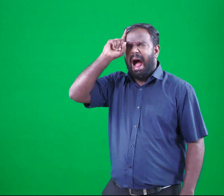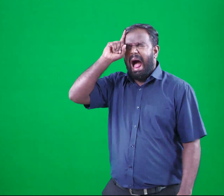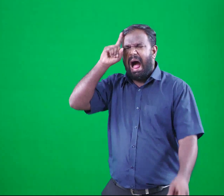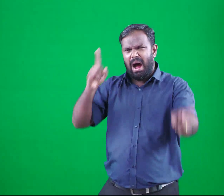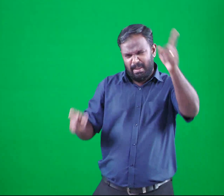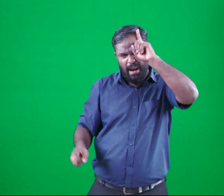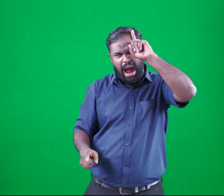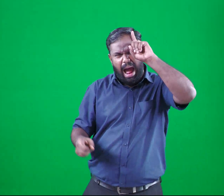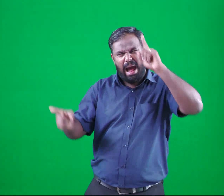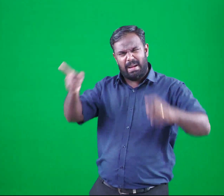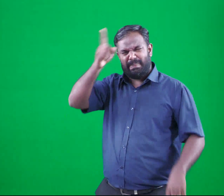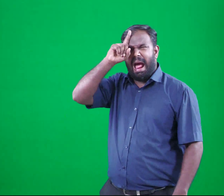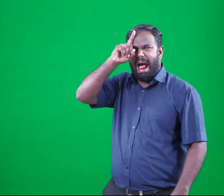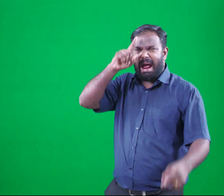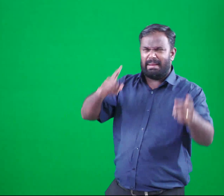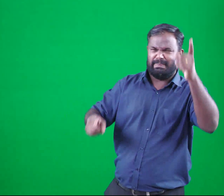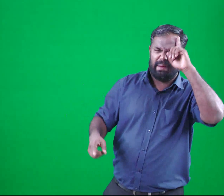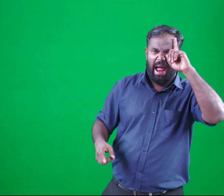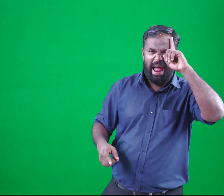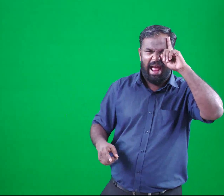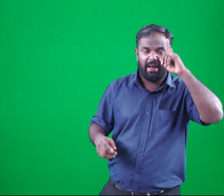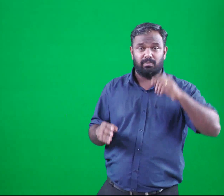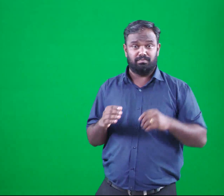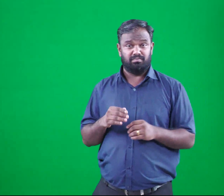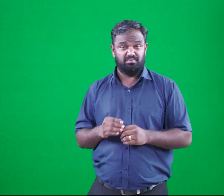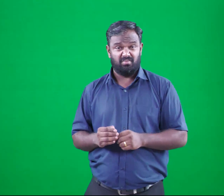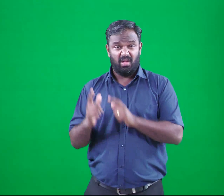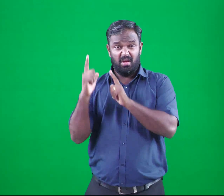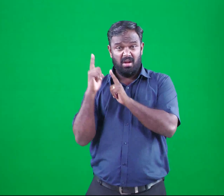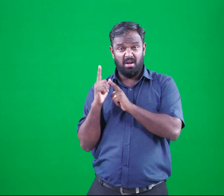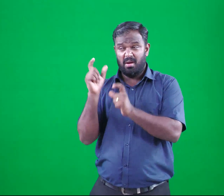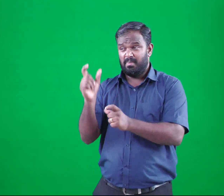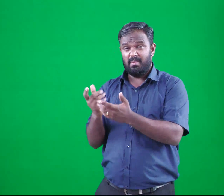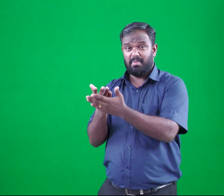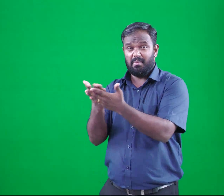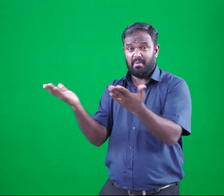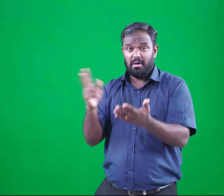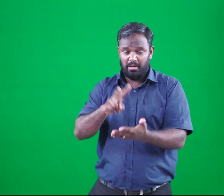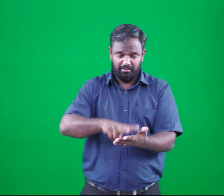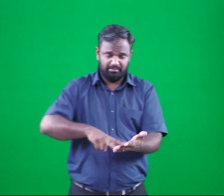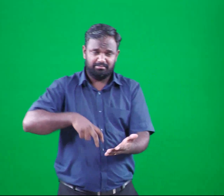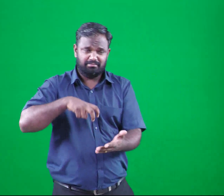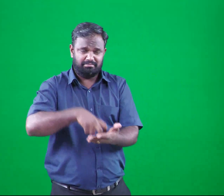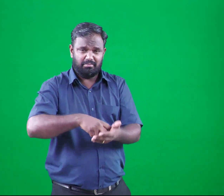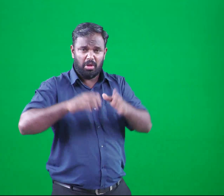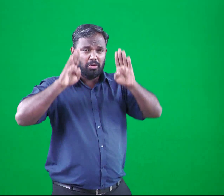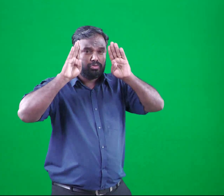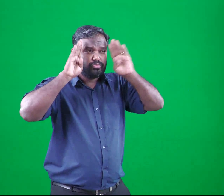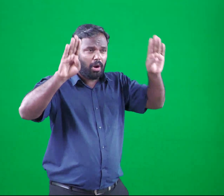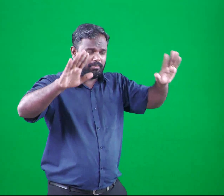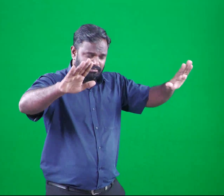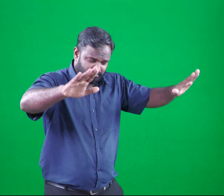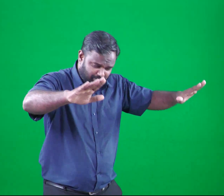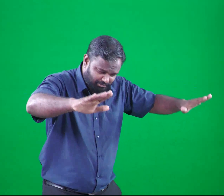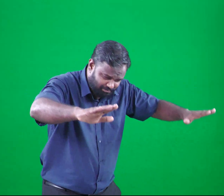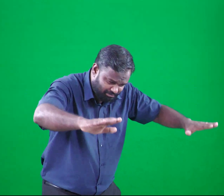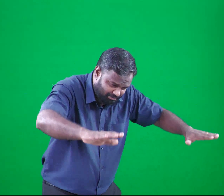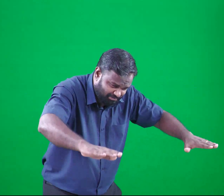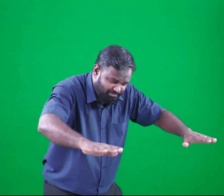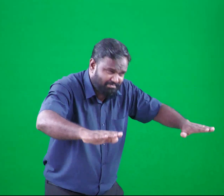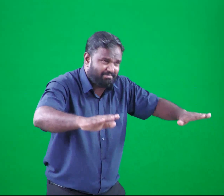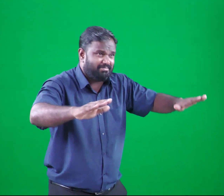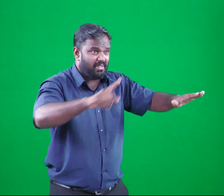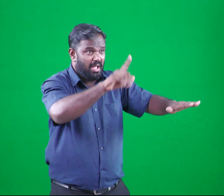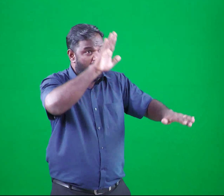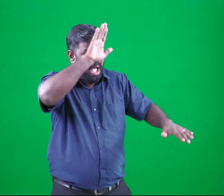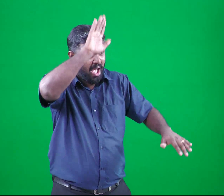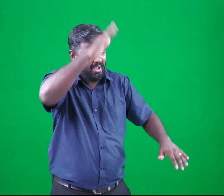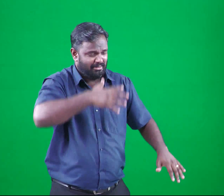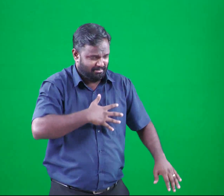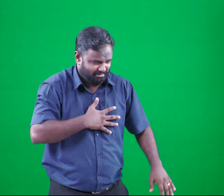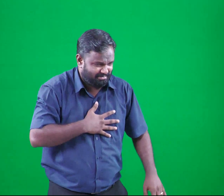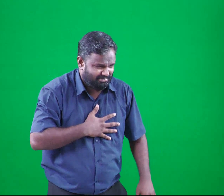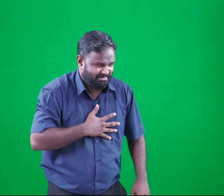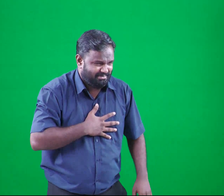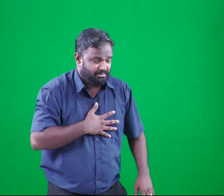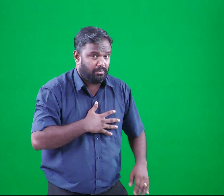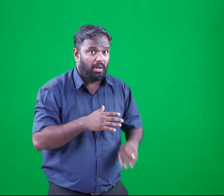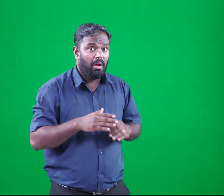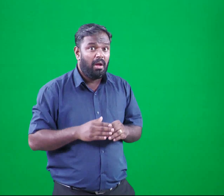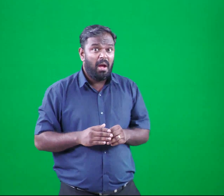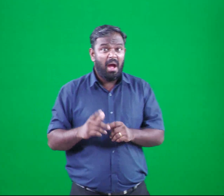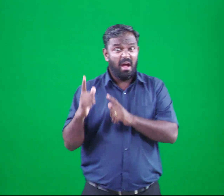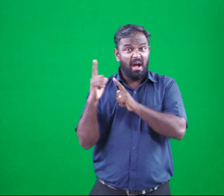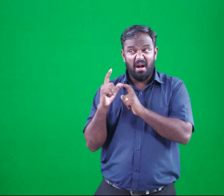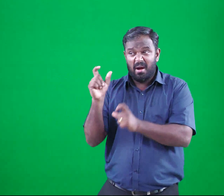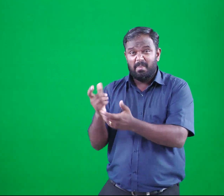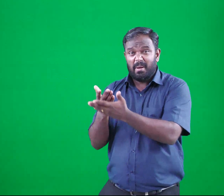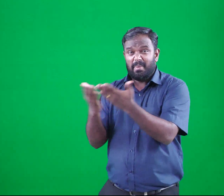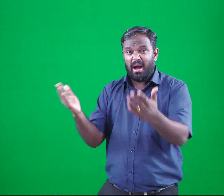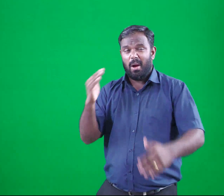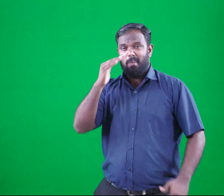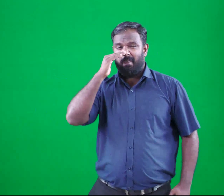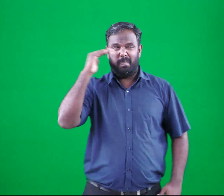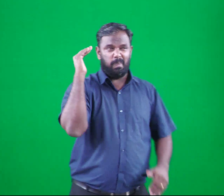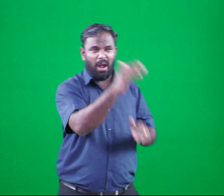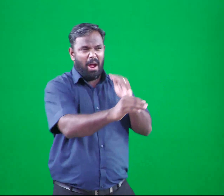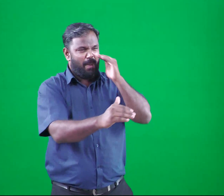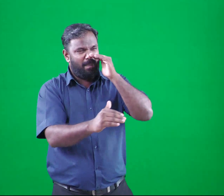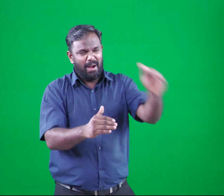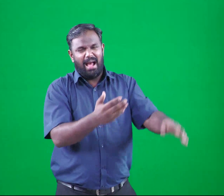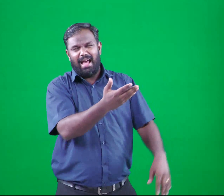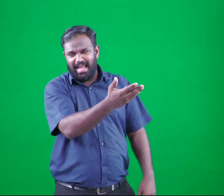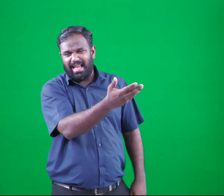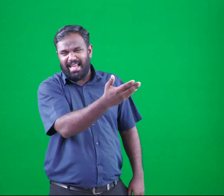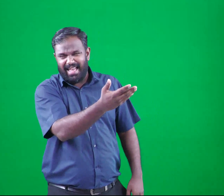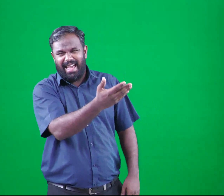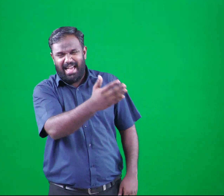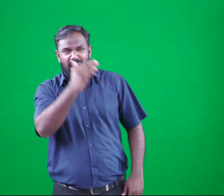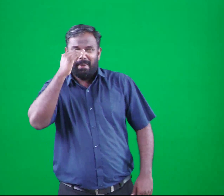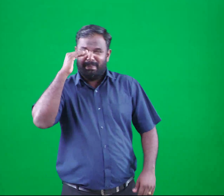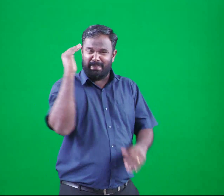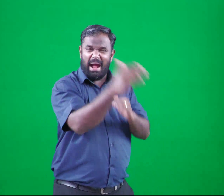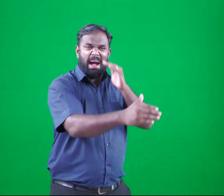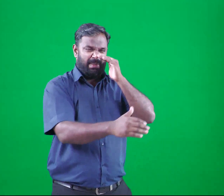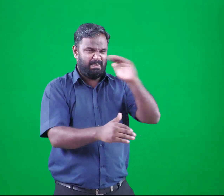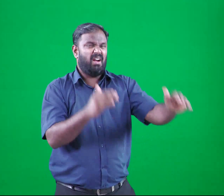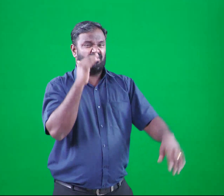And they knelt down and bowed before Him.